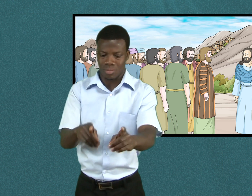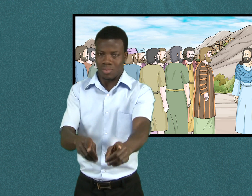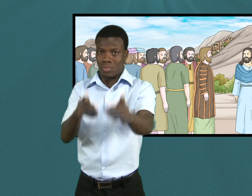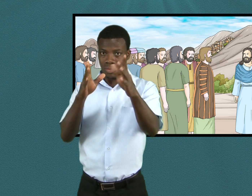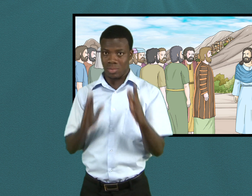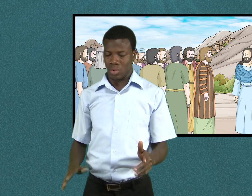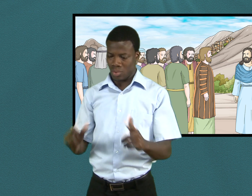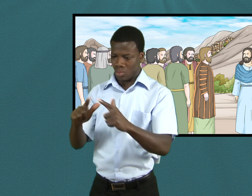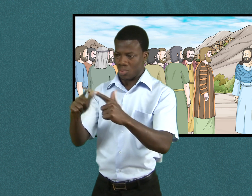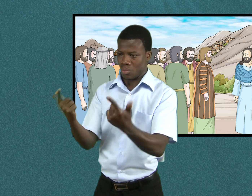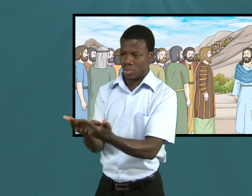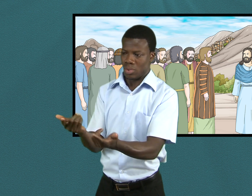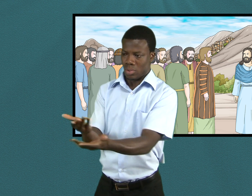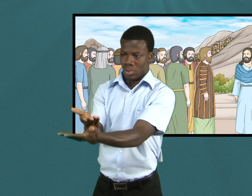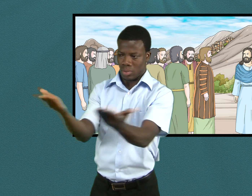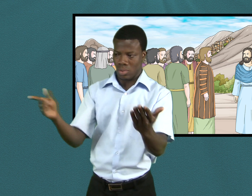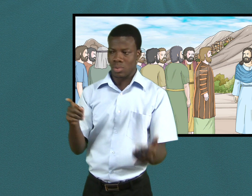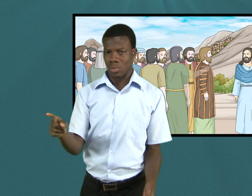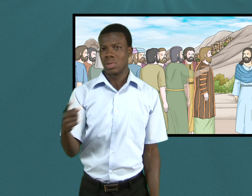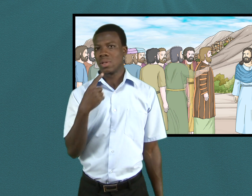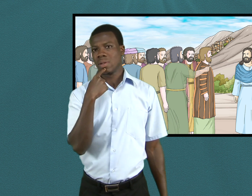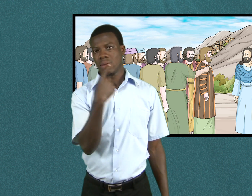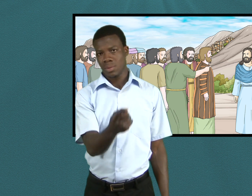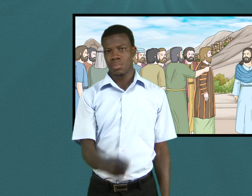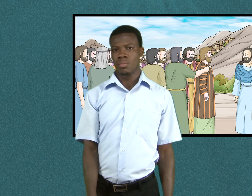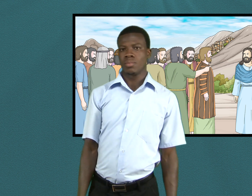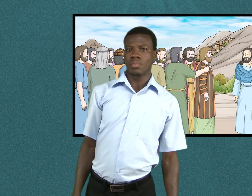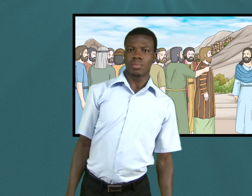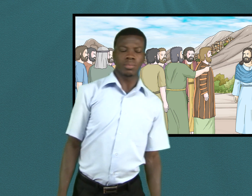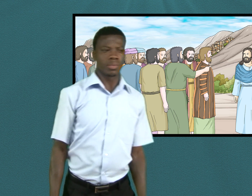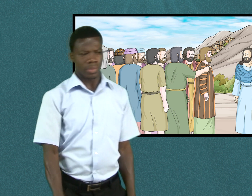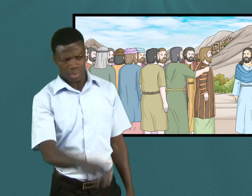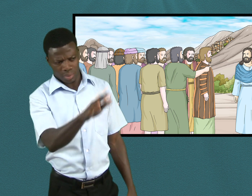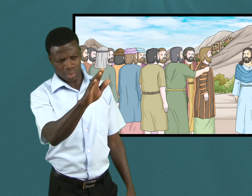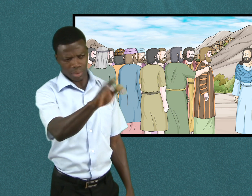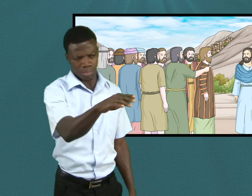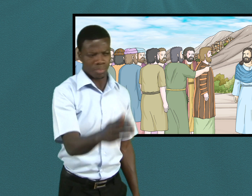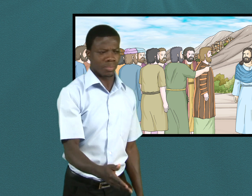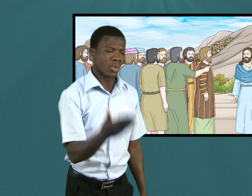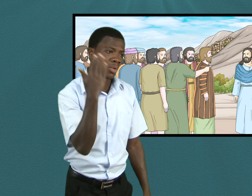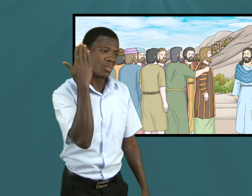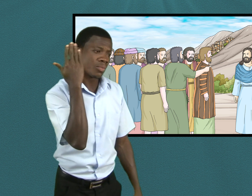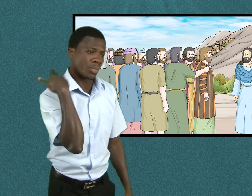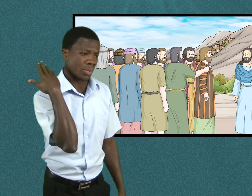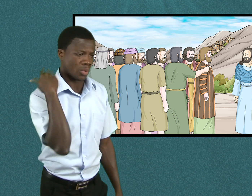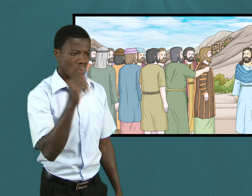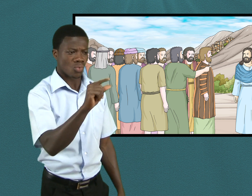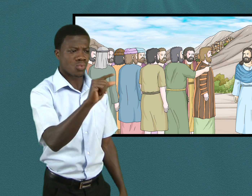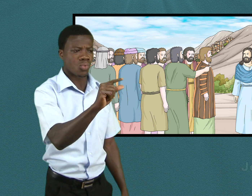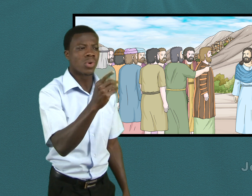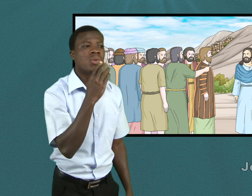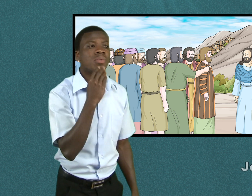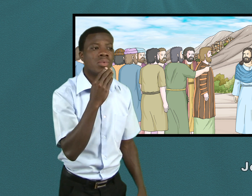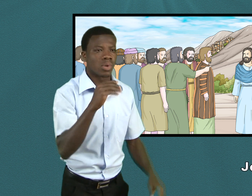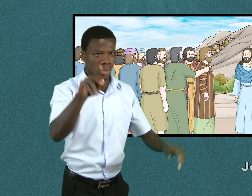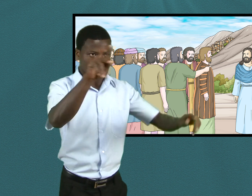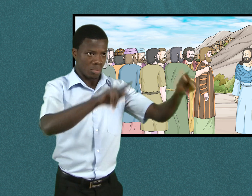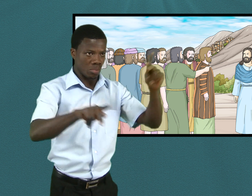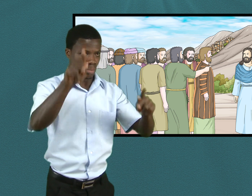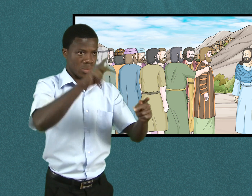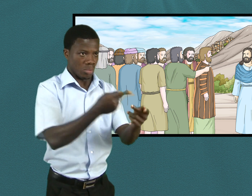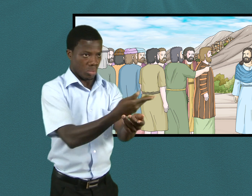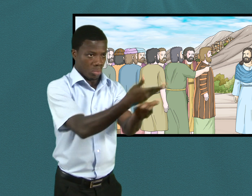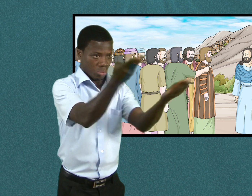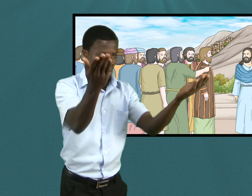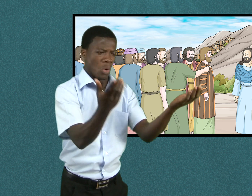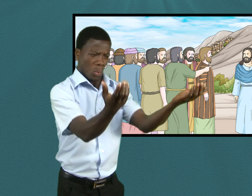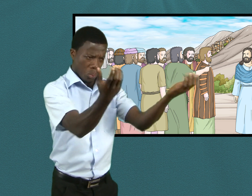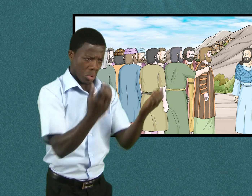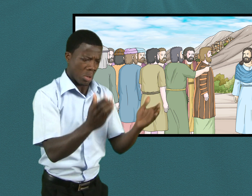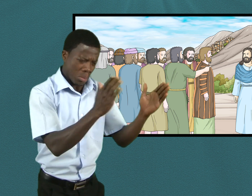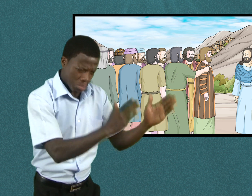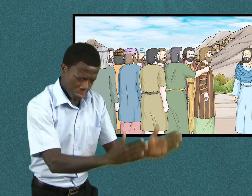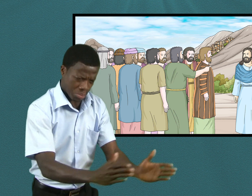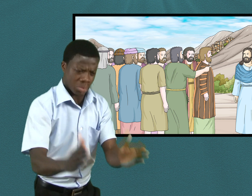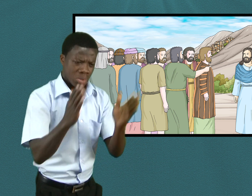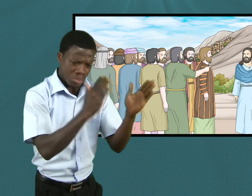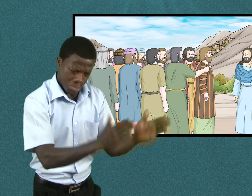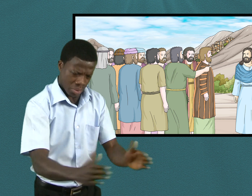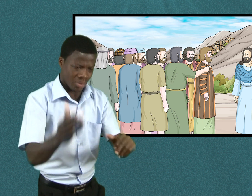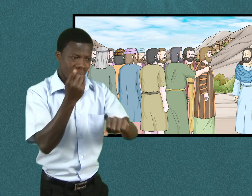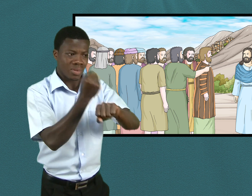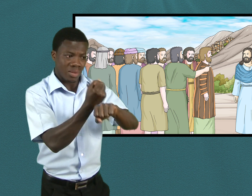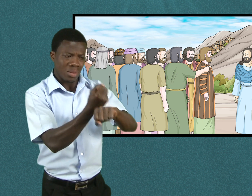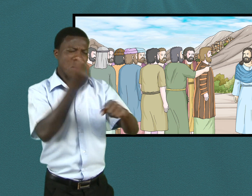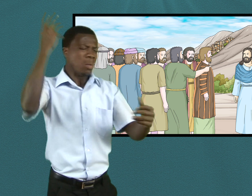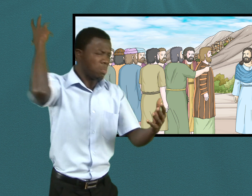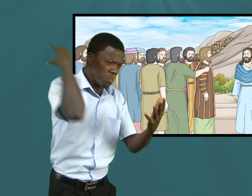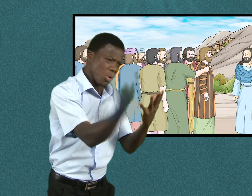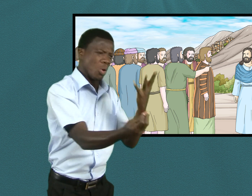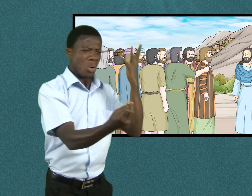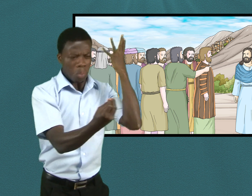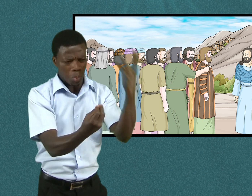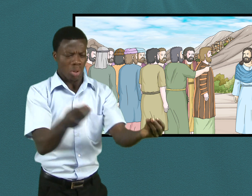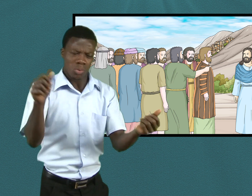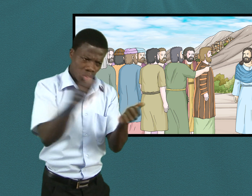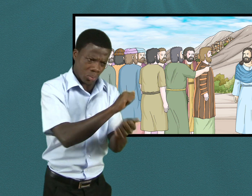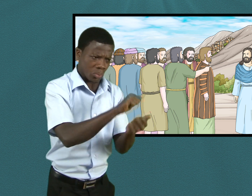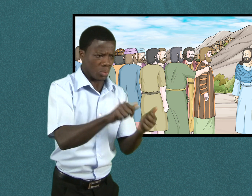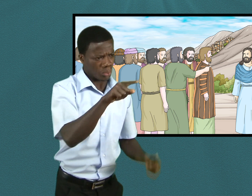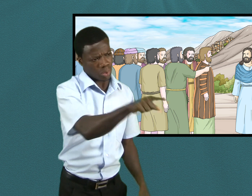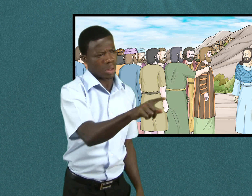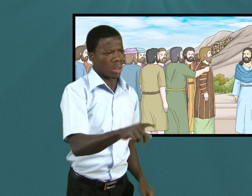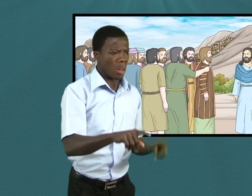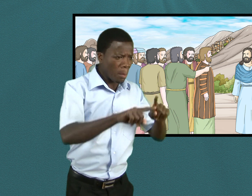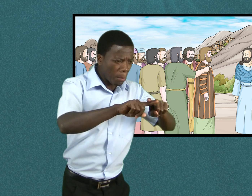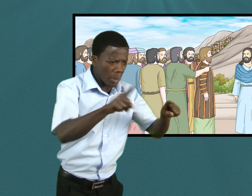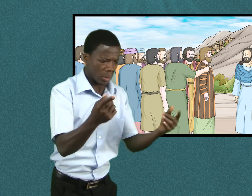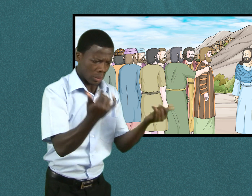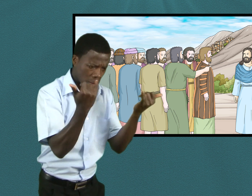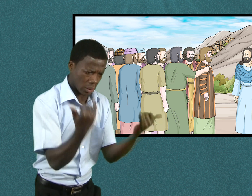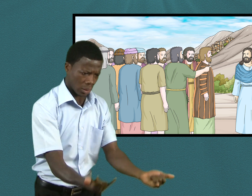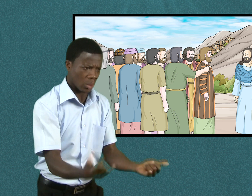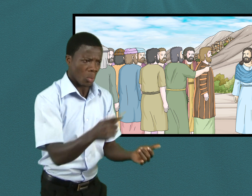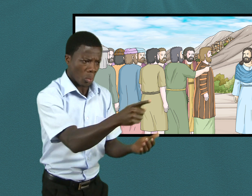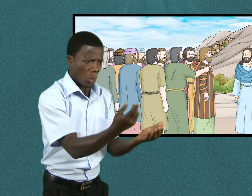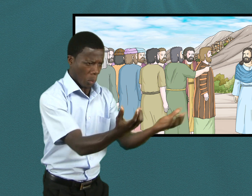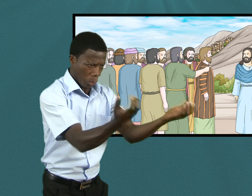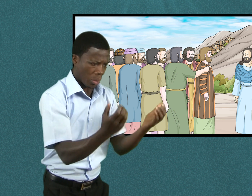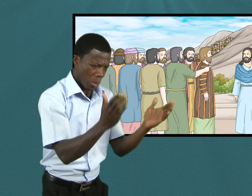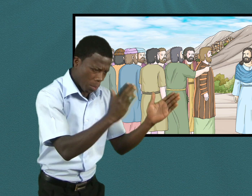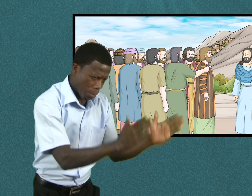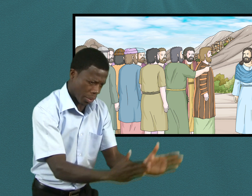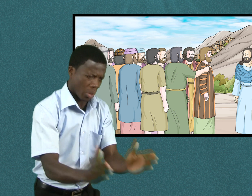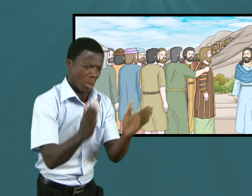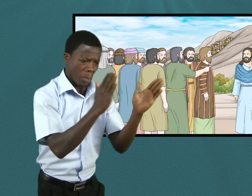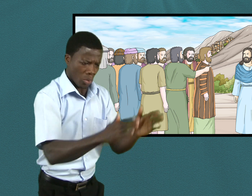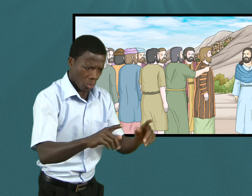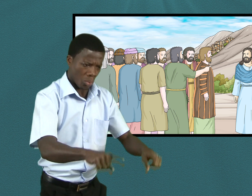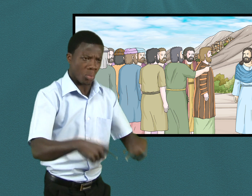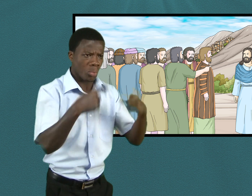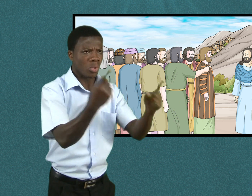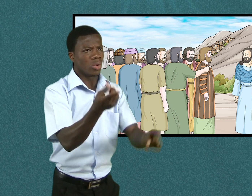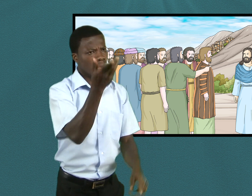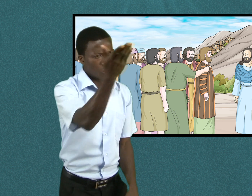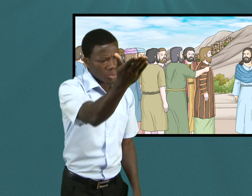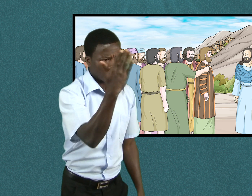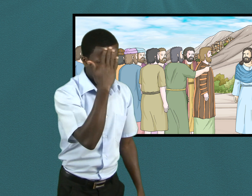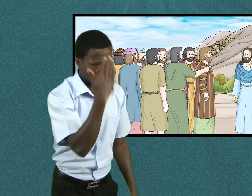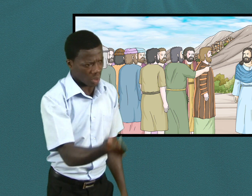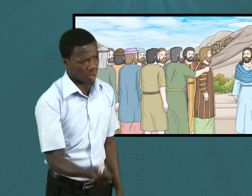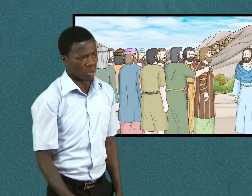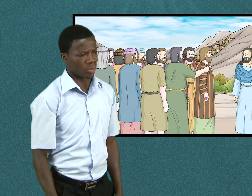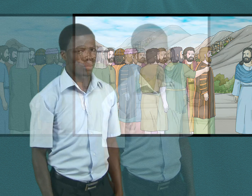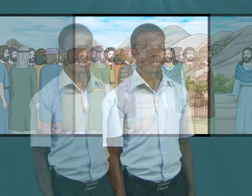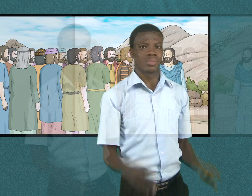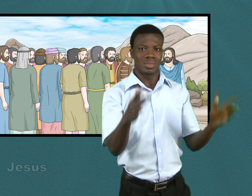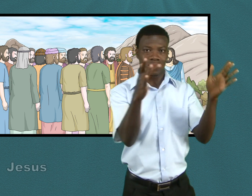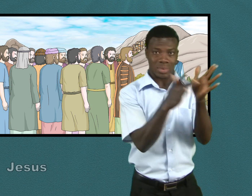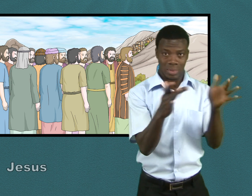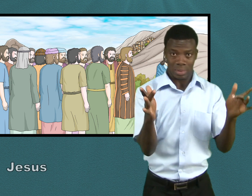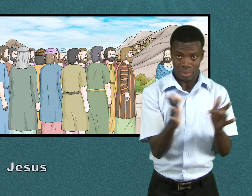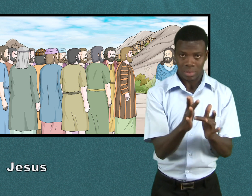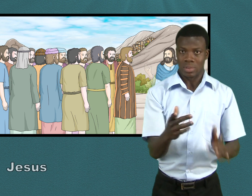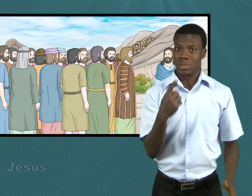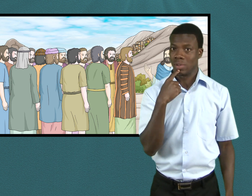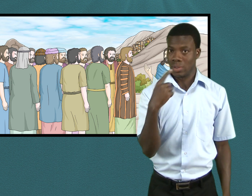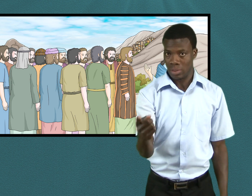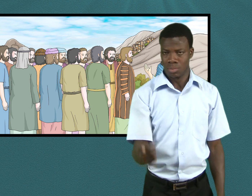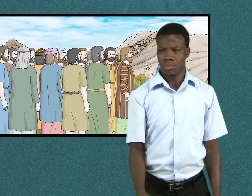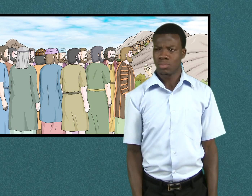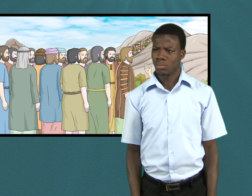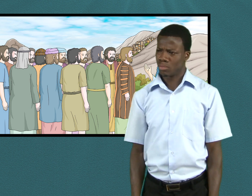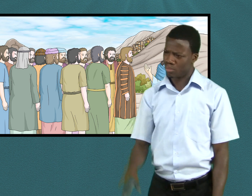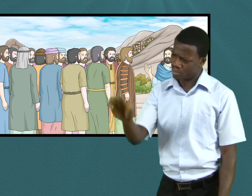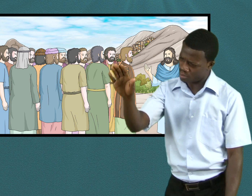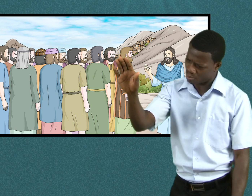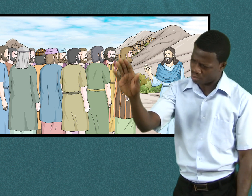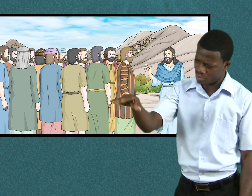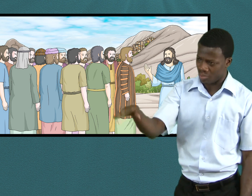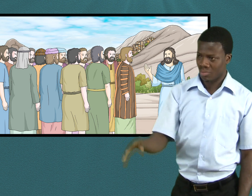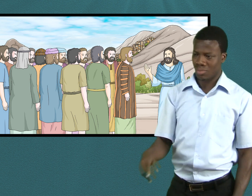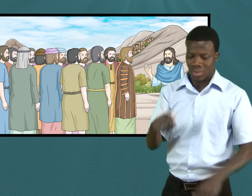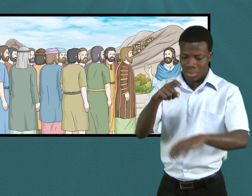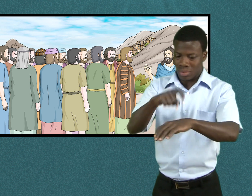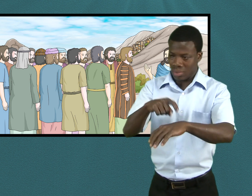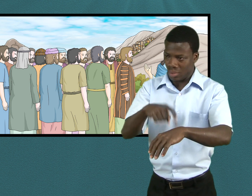“Rabbi,” they replied, “the Jews just tried to stone You, and You are going back there?”